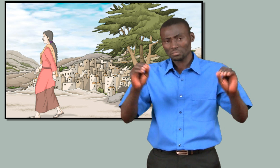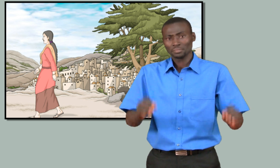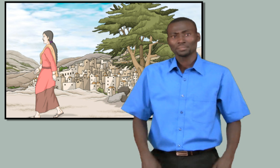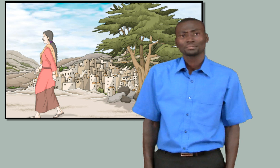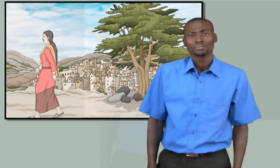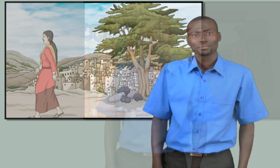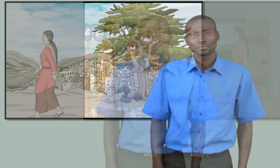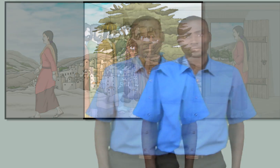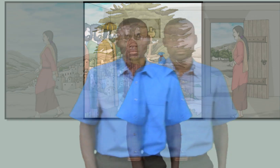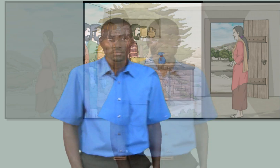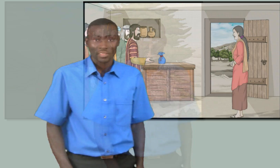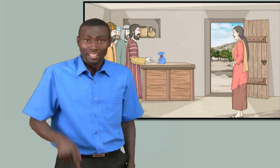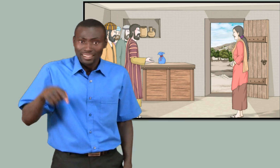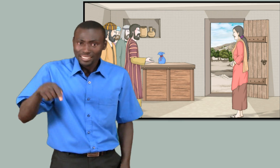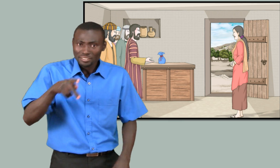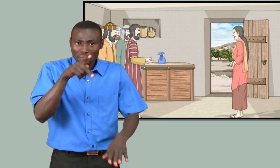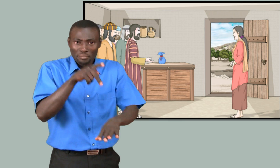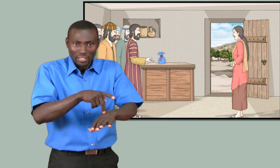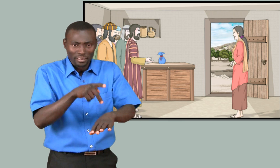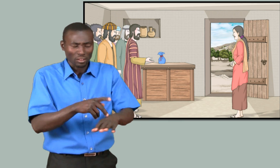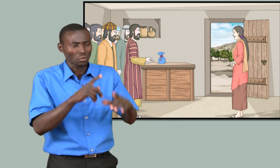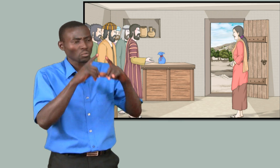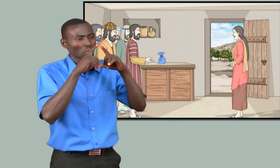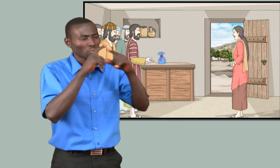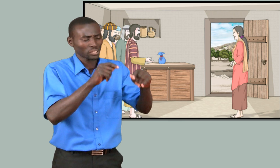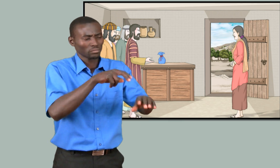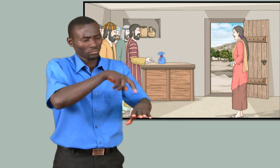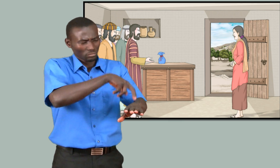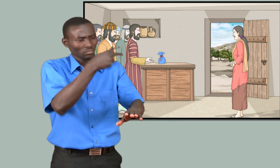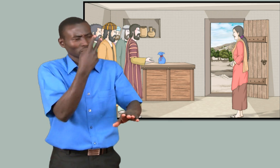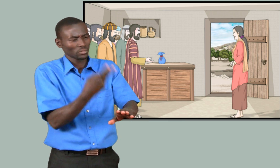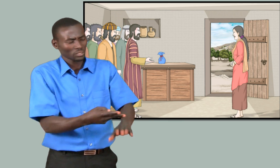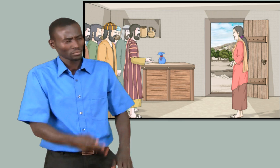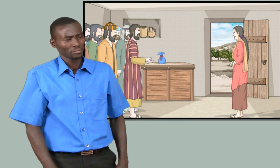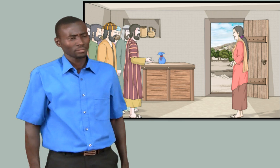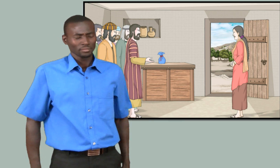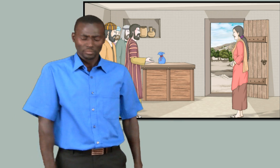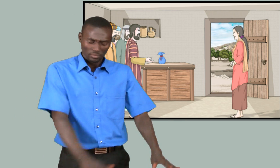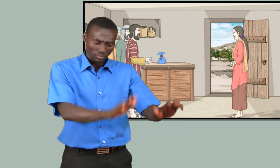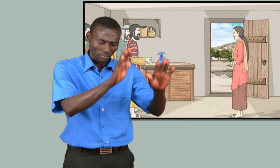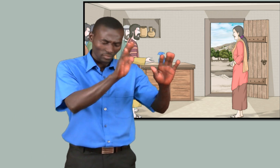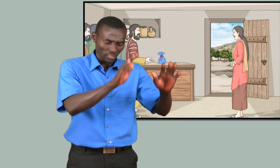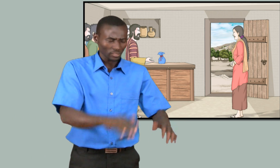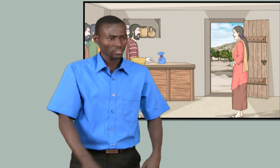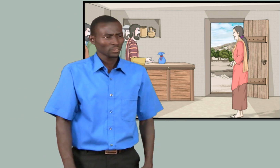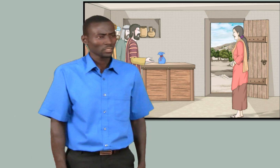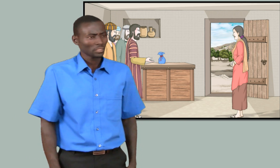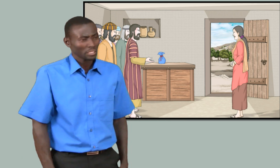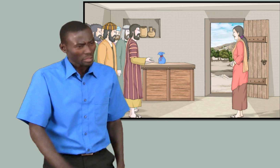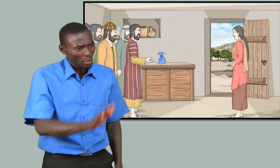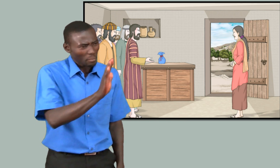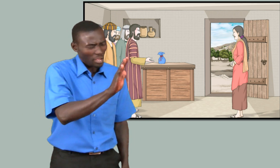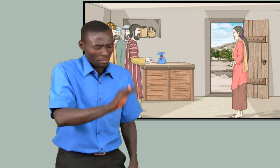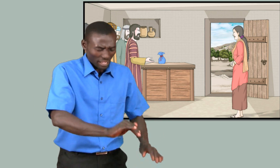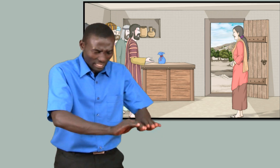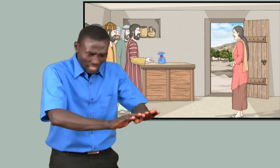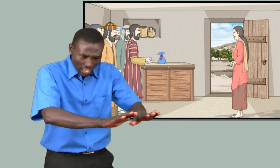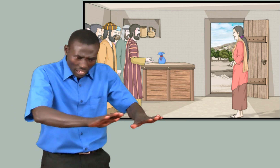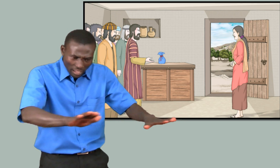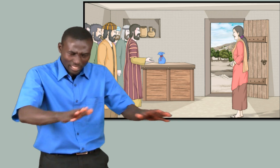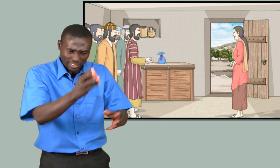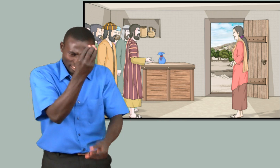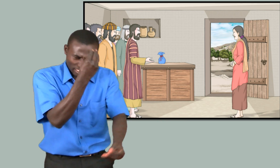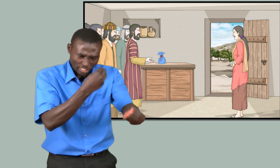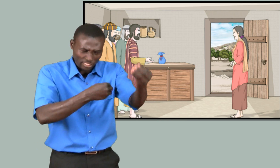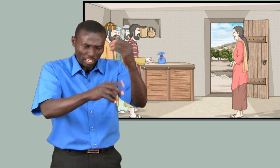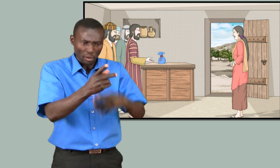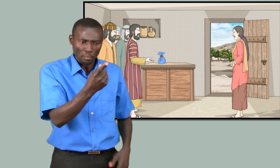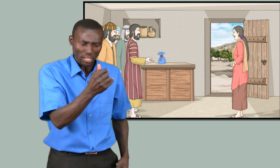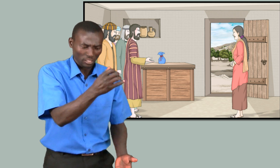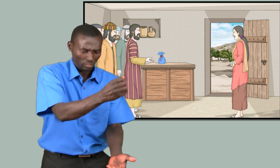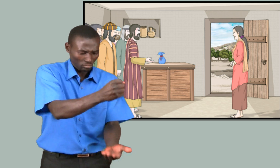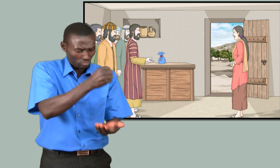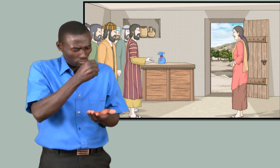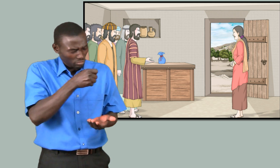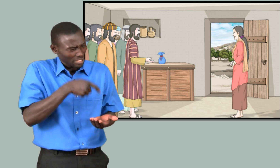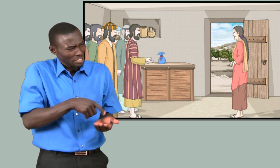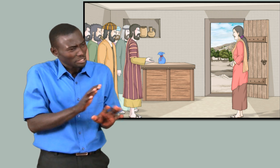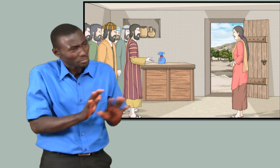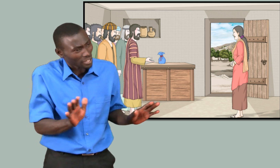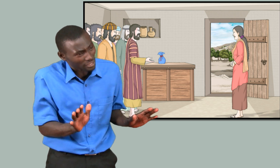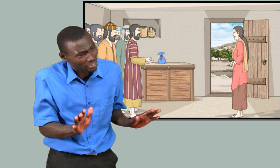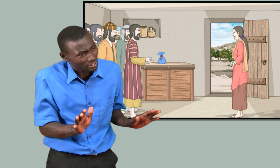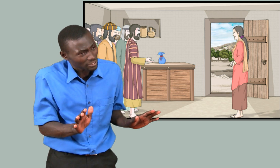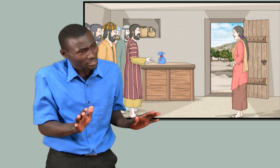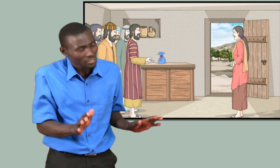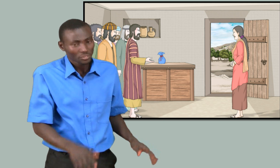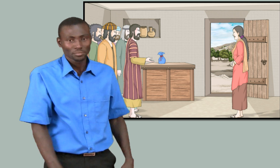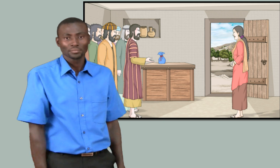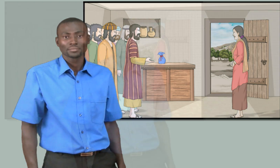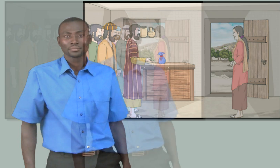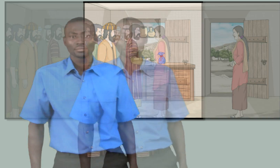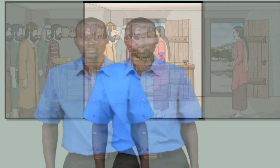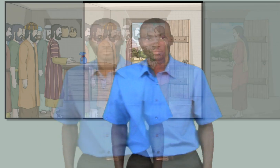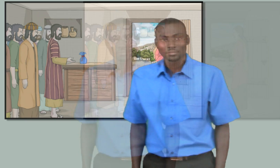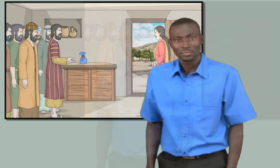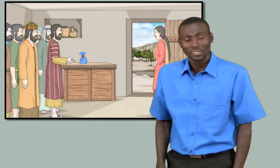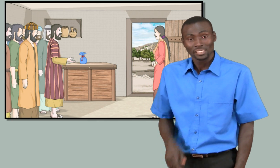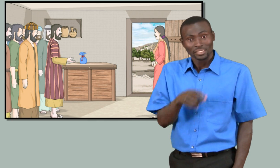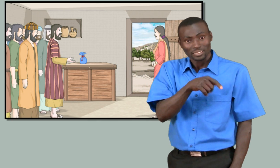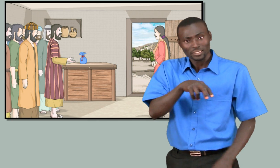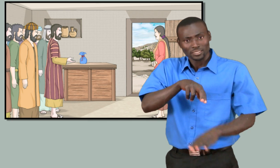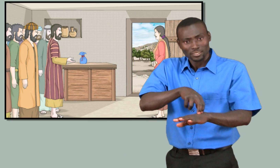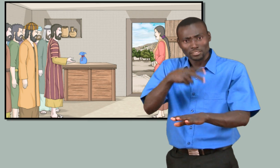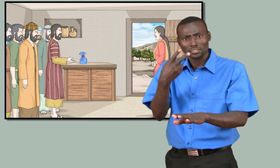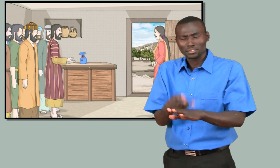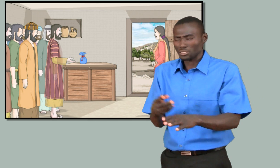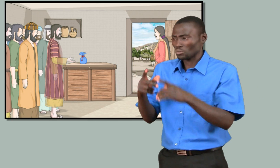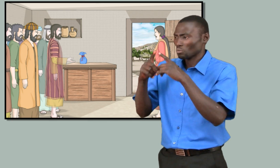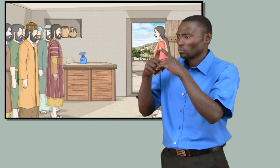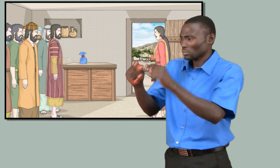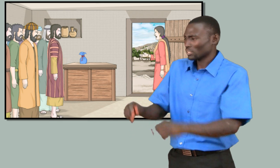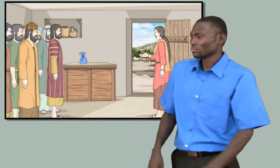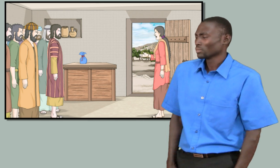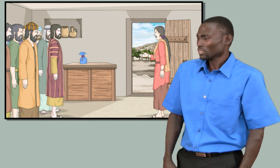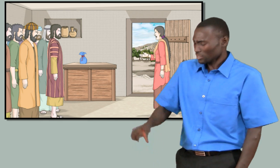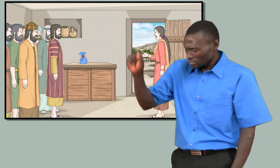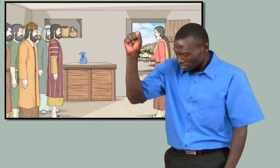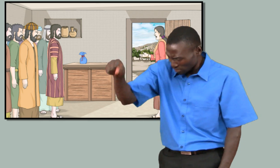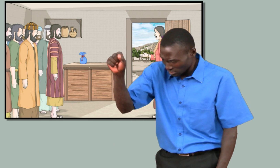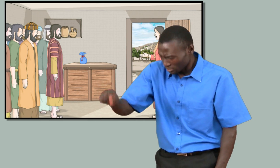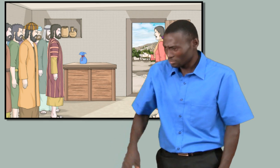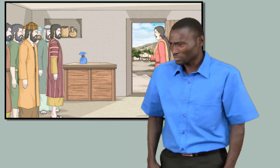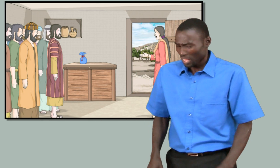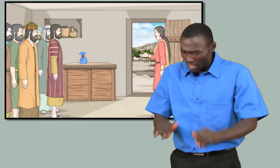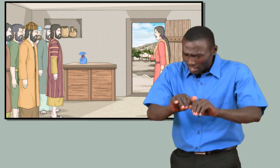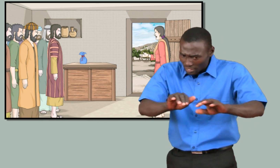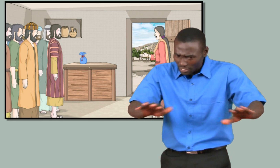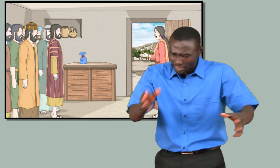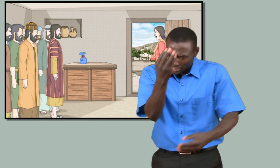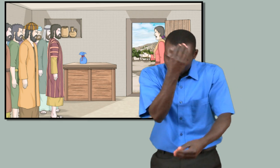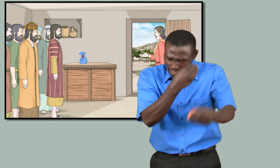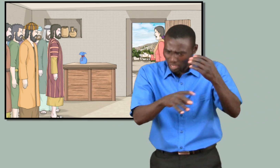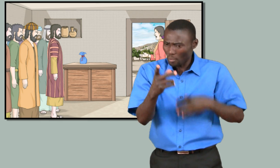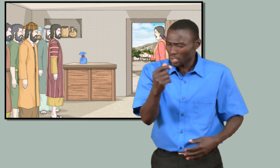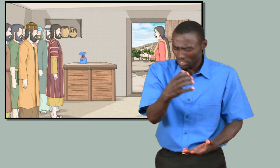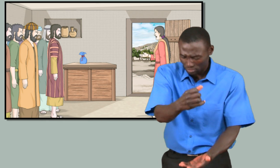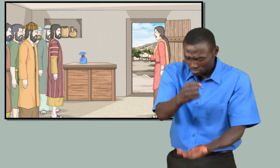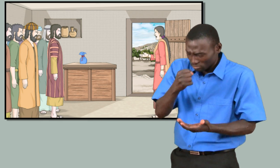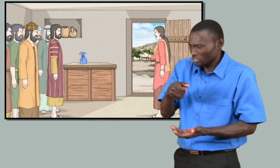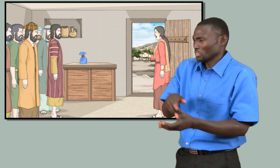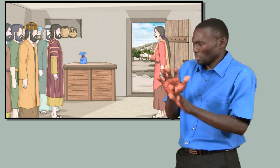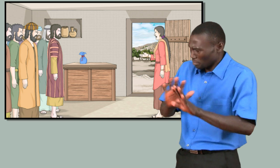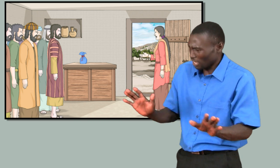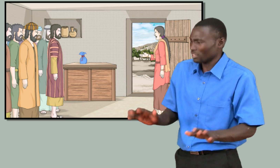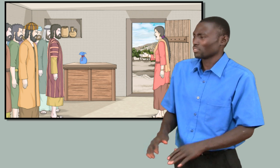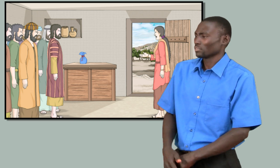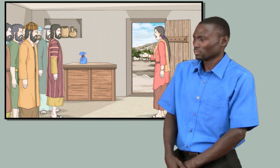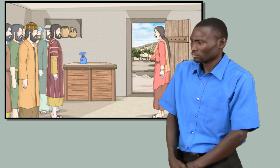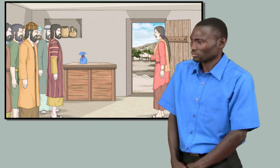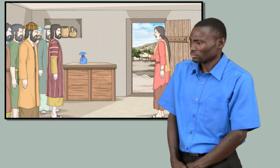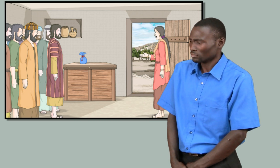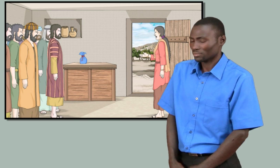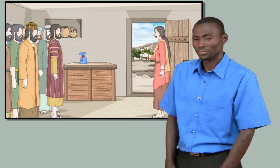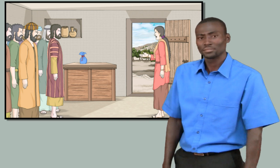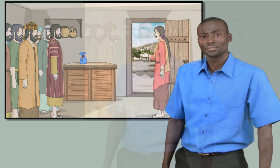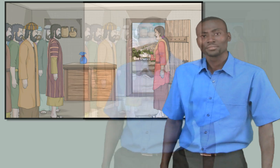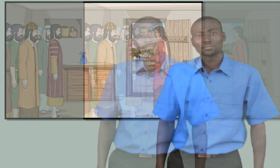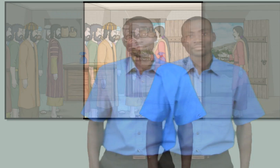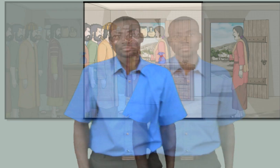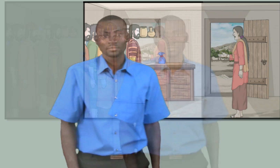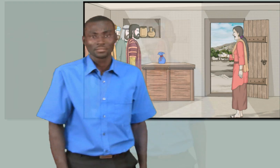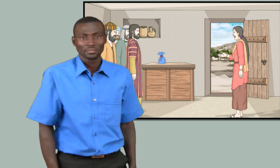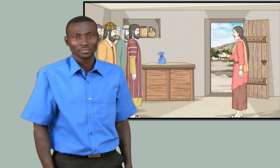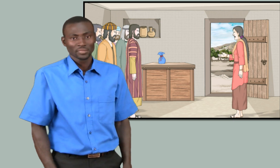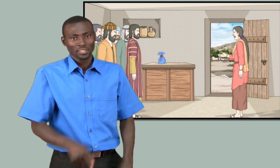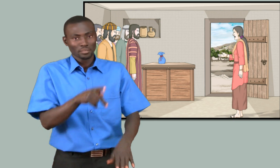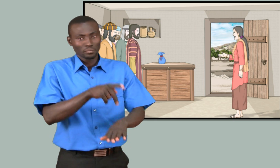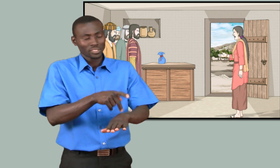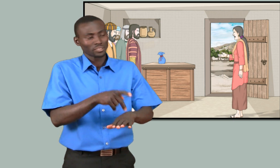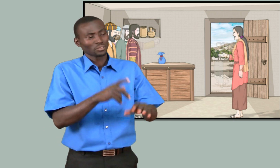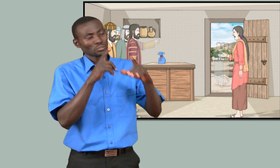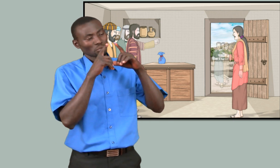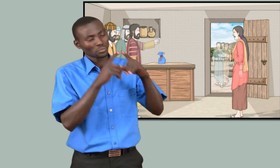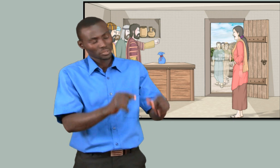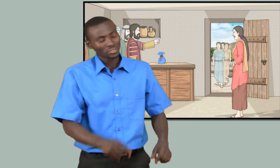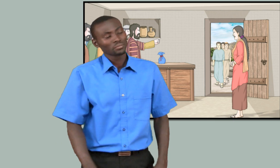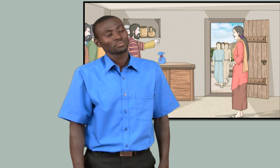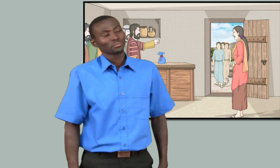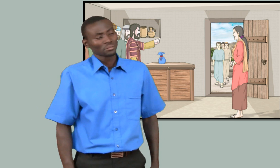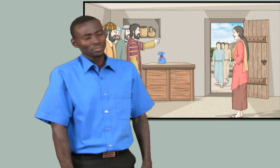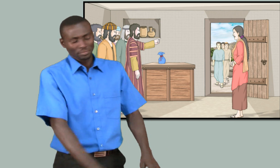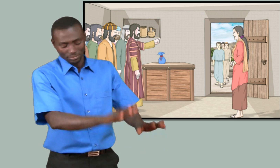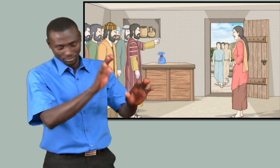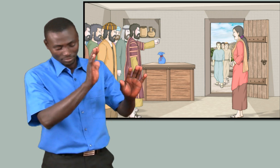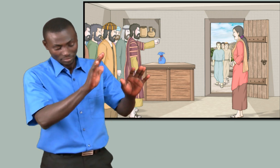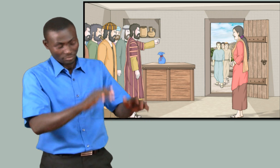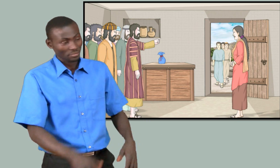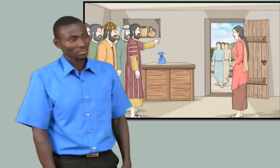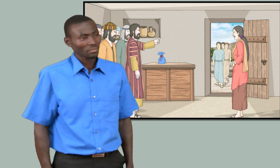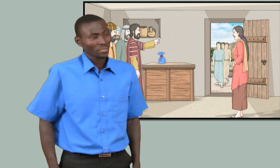“Tell me,” said Peter, “is this the price you and your husband got for the land?”